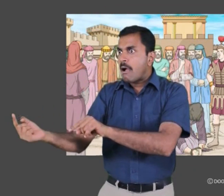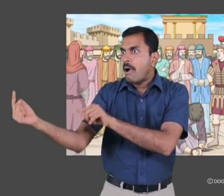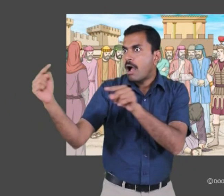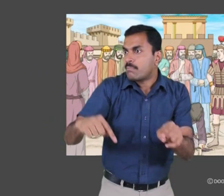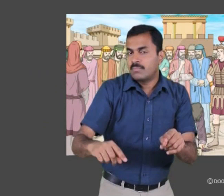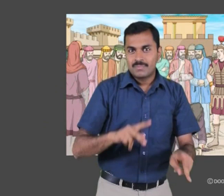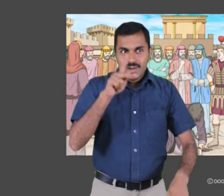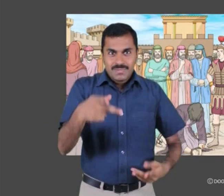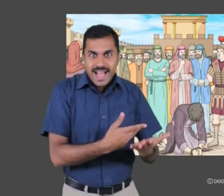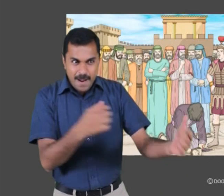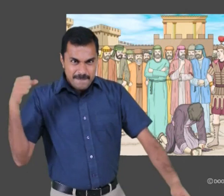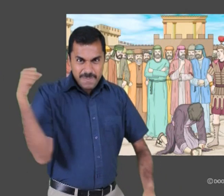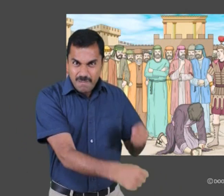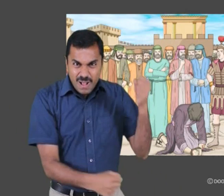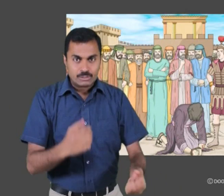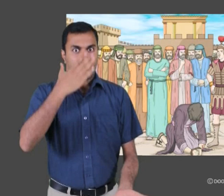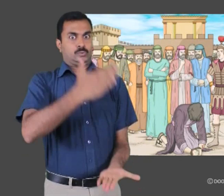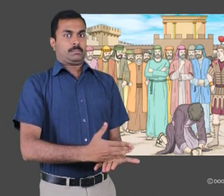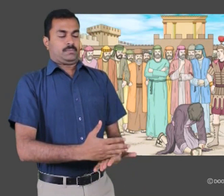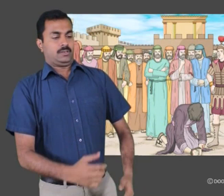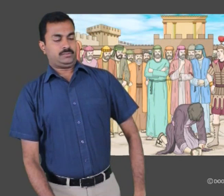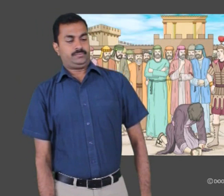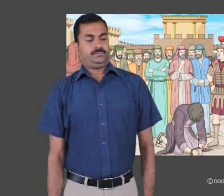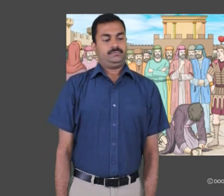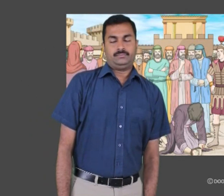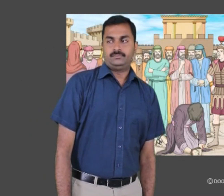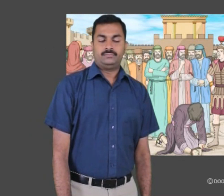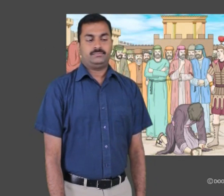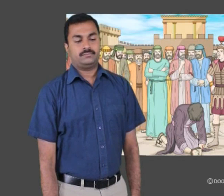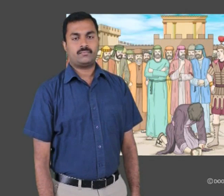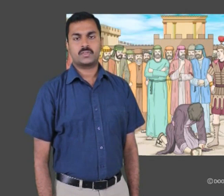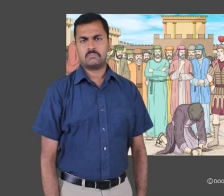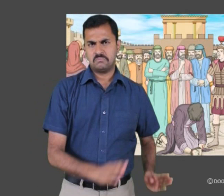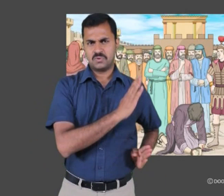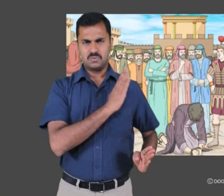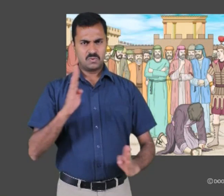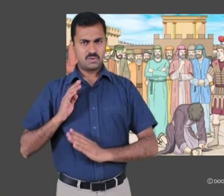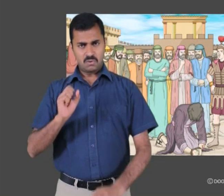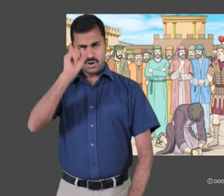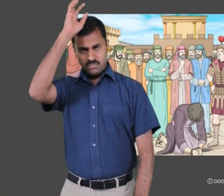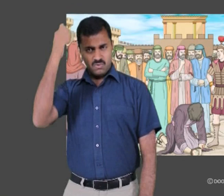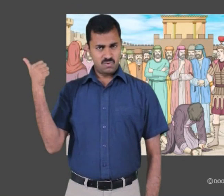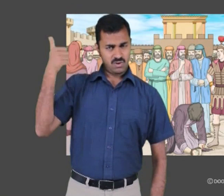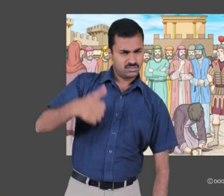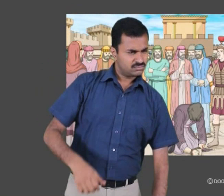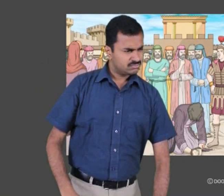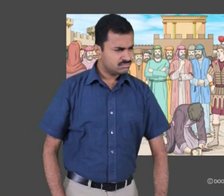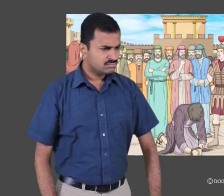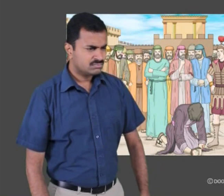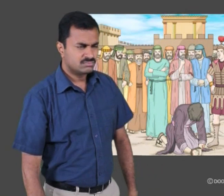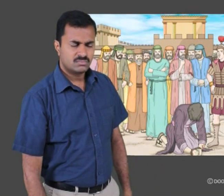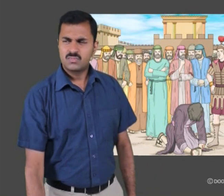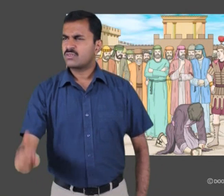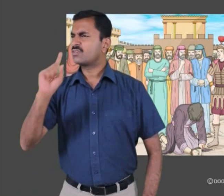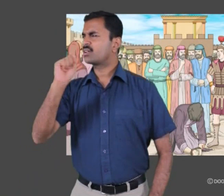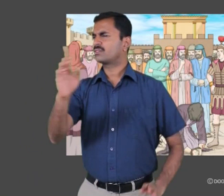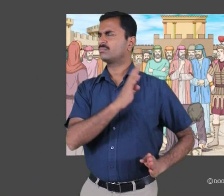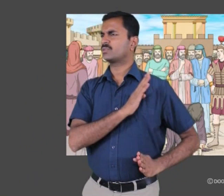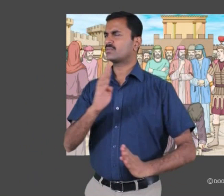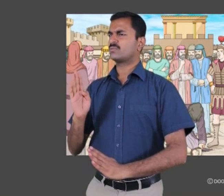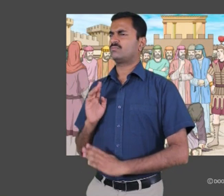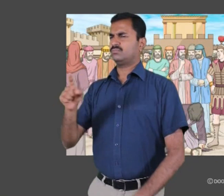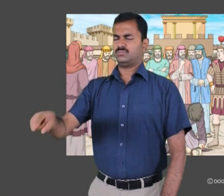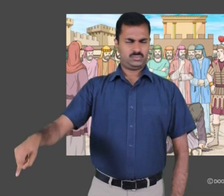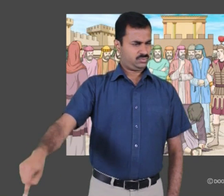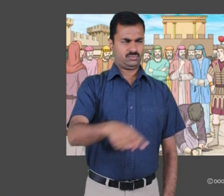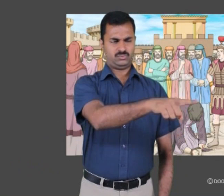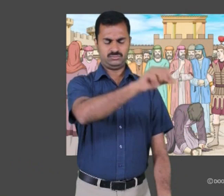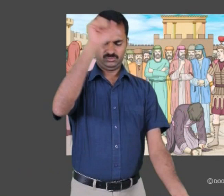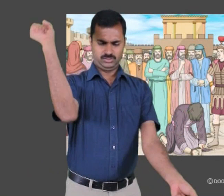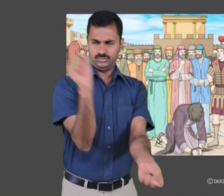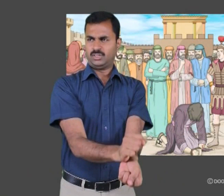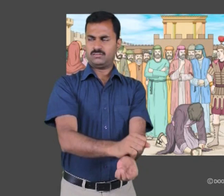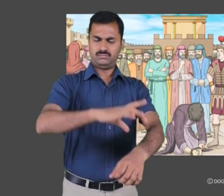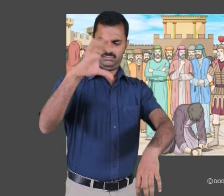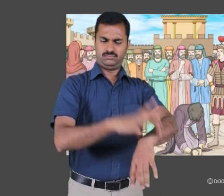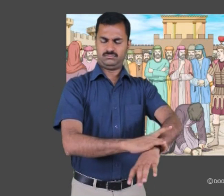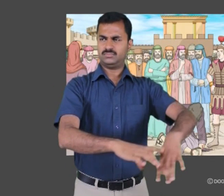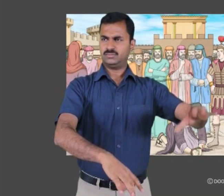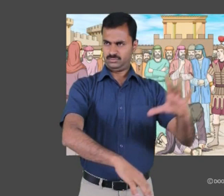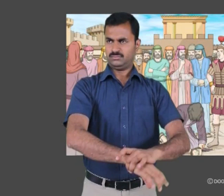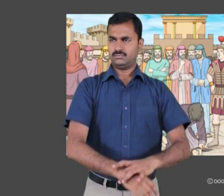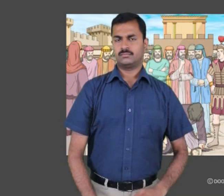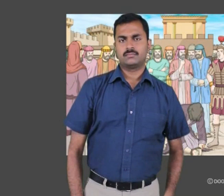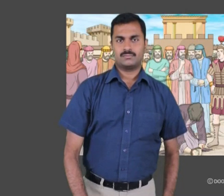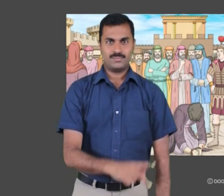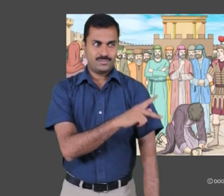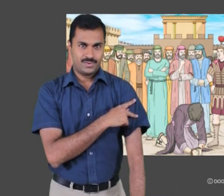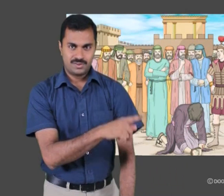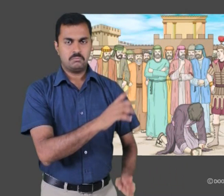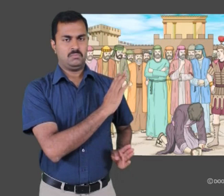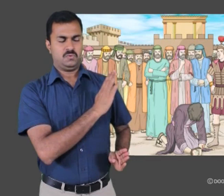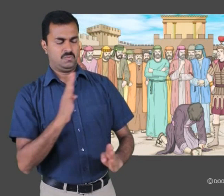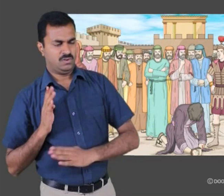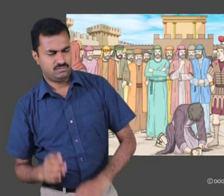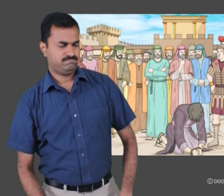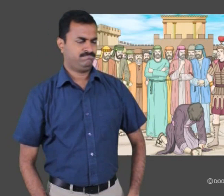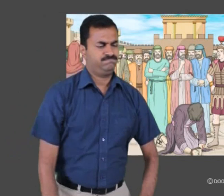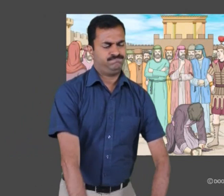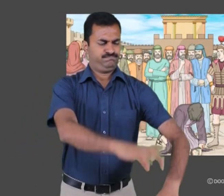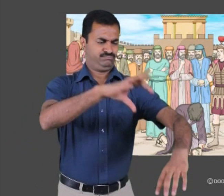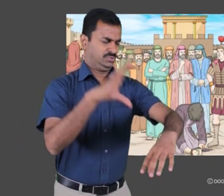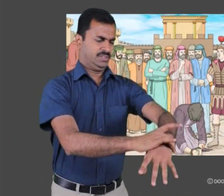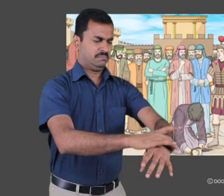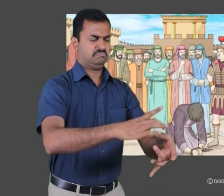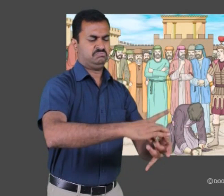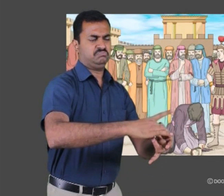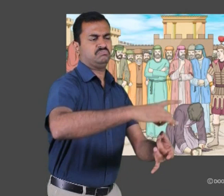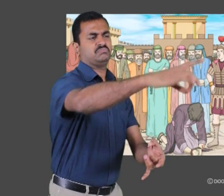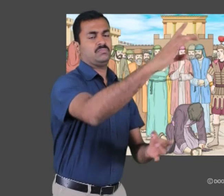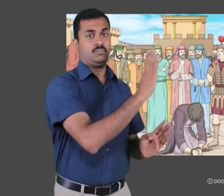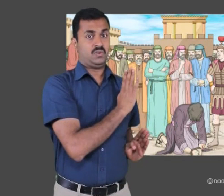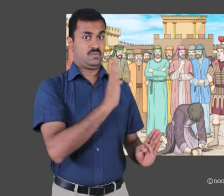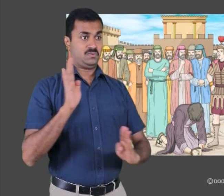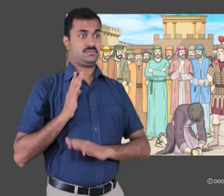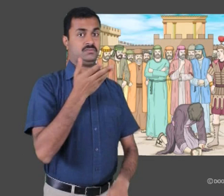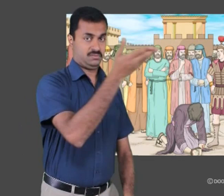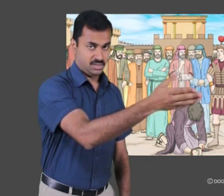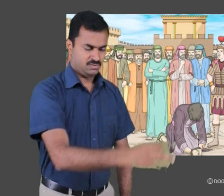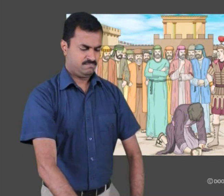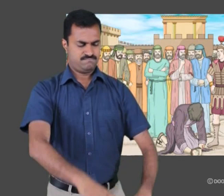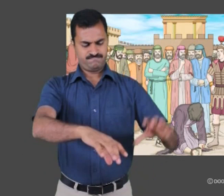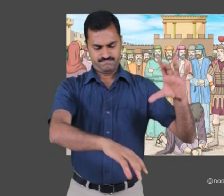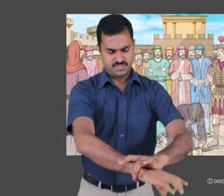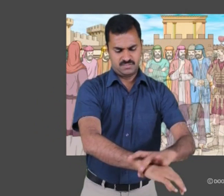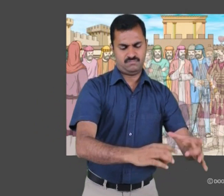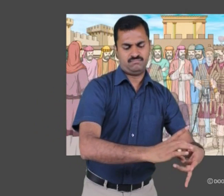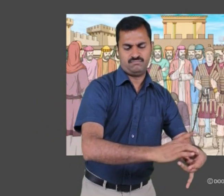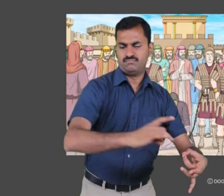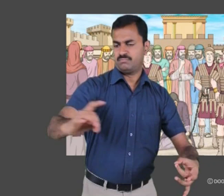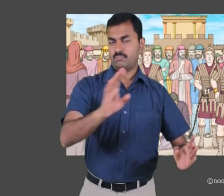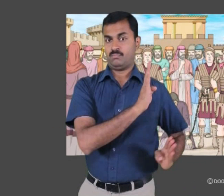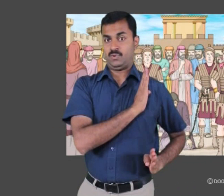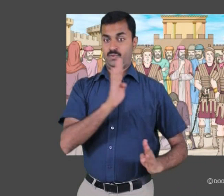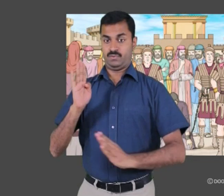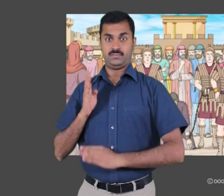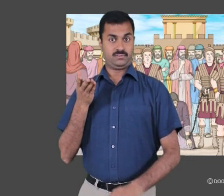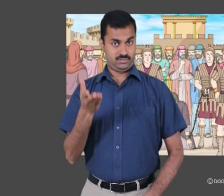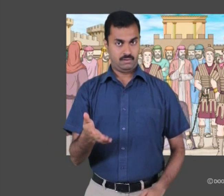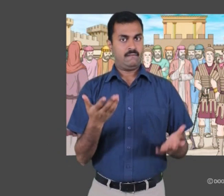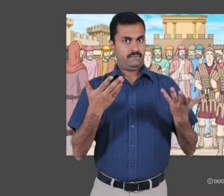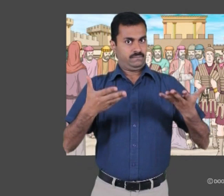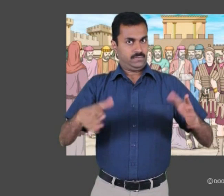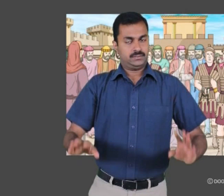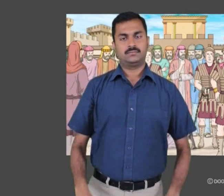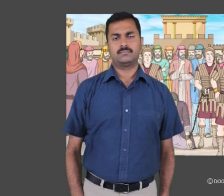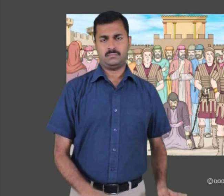When the people saw the commander and the soldiers, they stopped beating Paul.